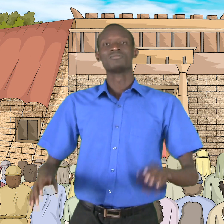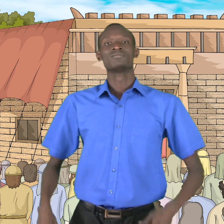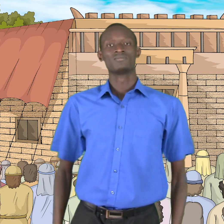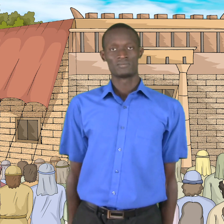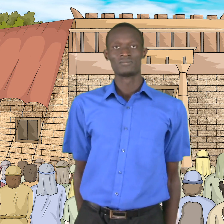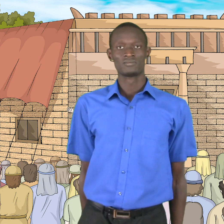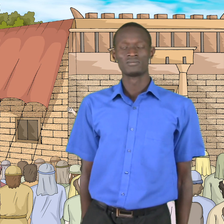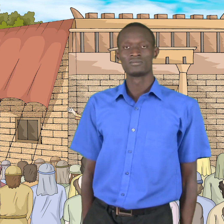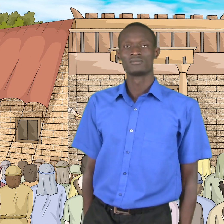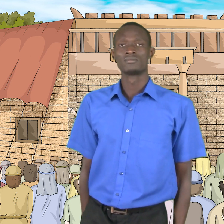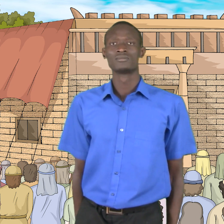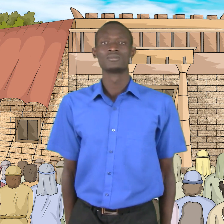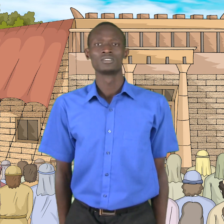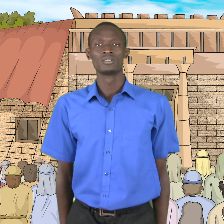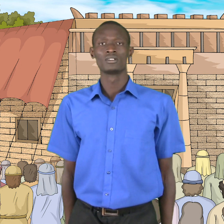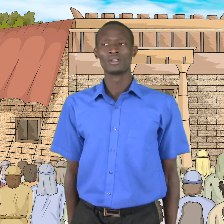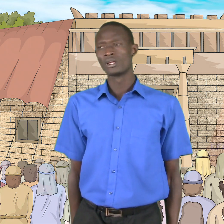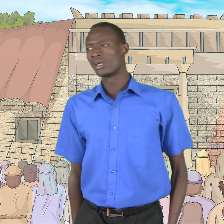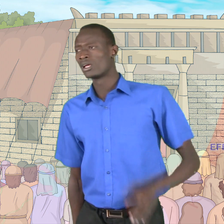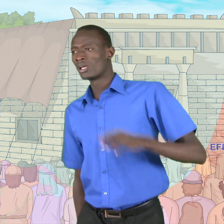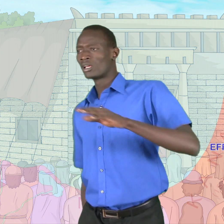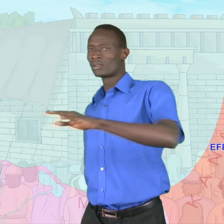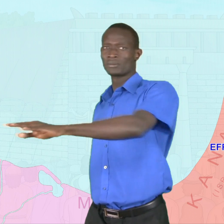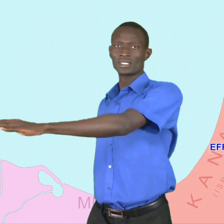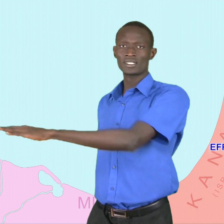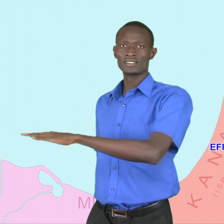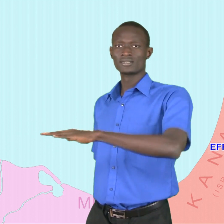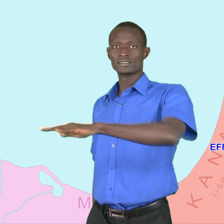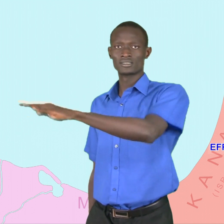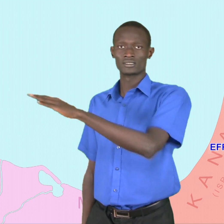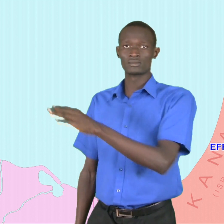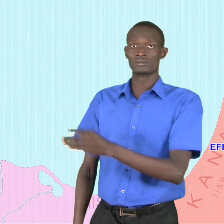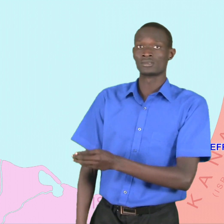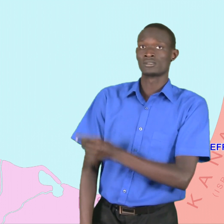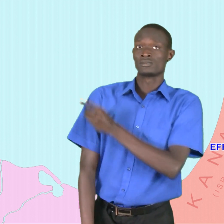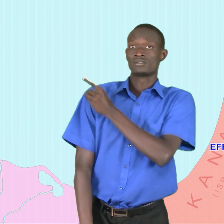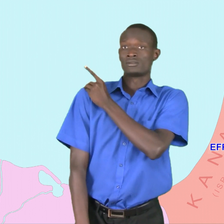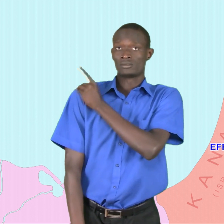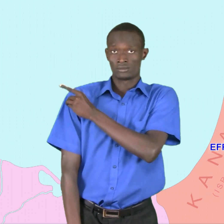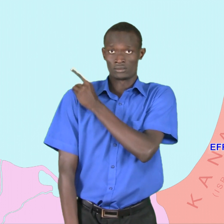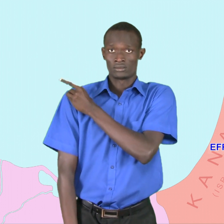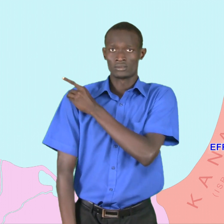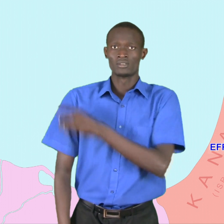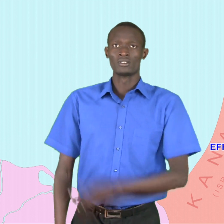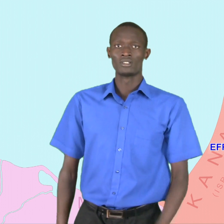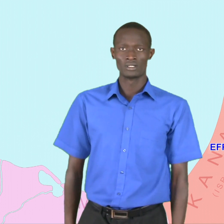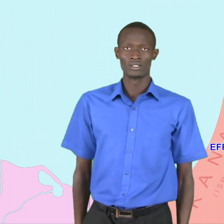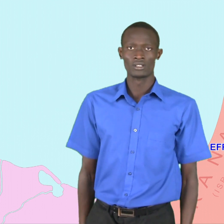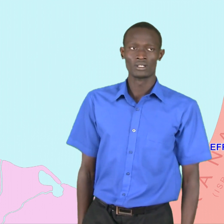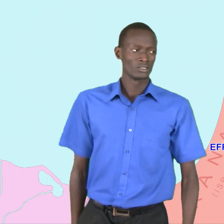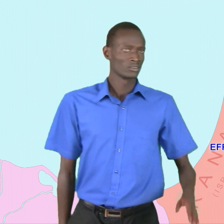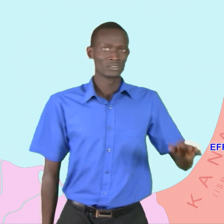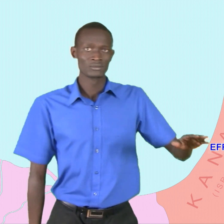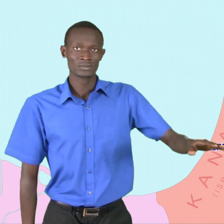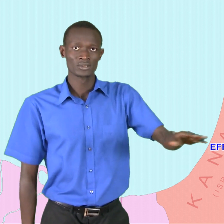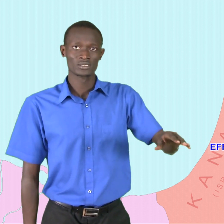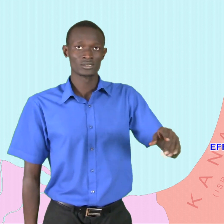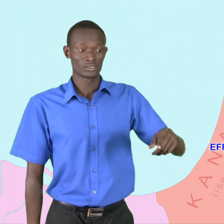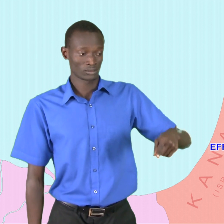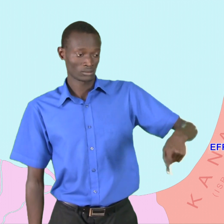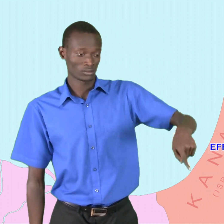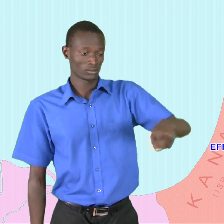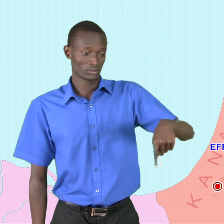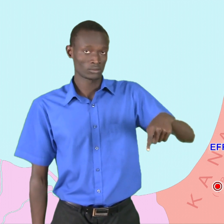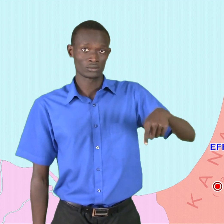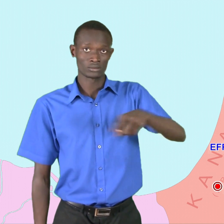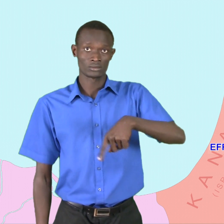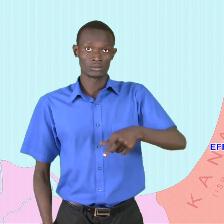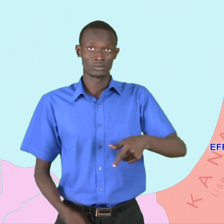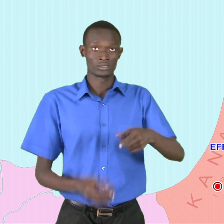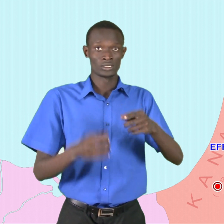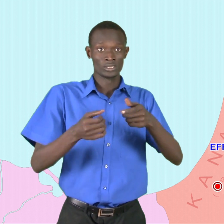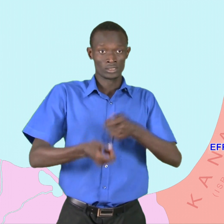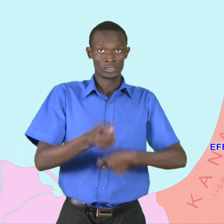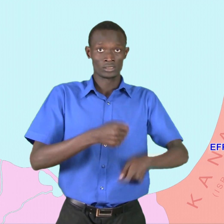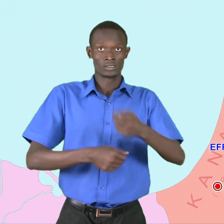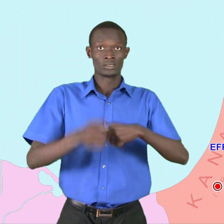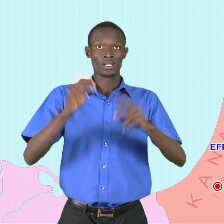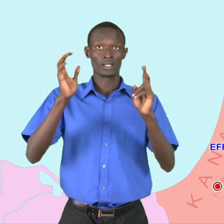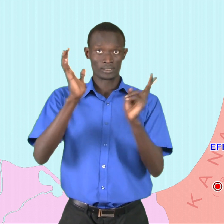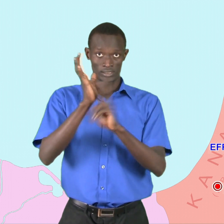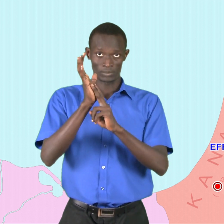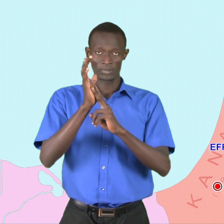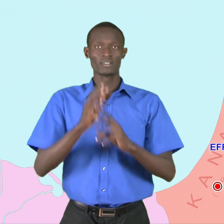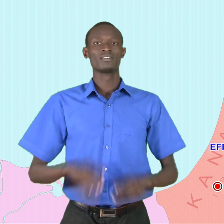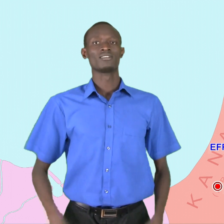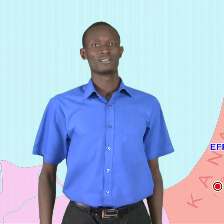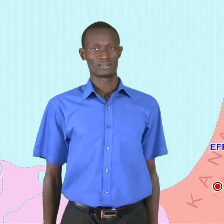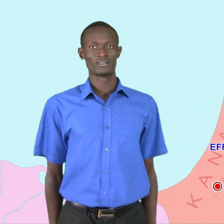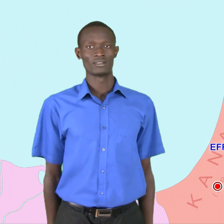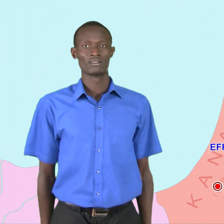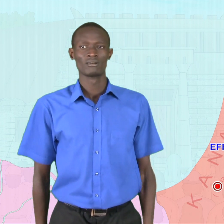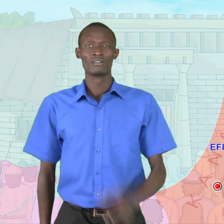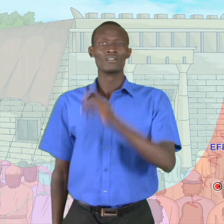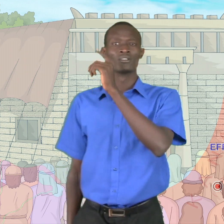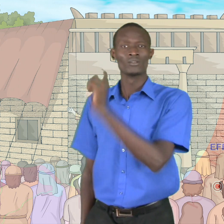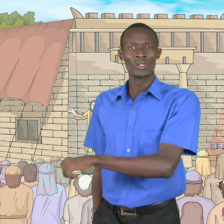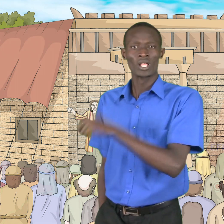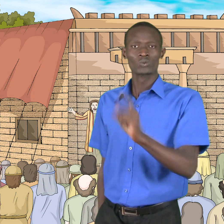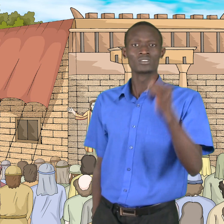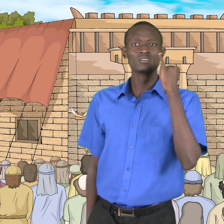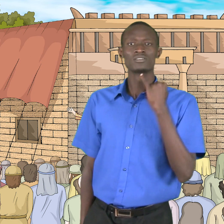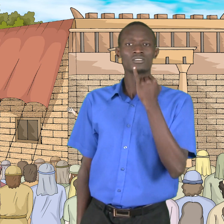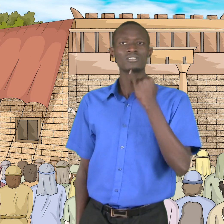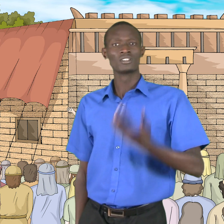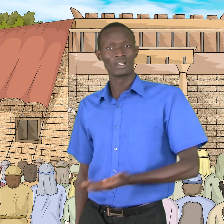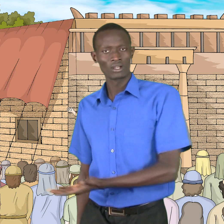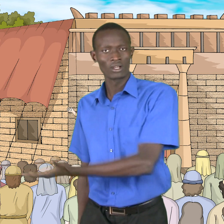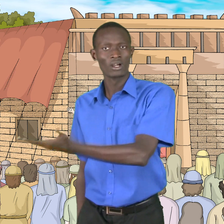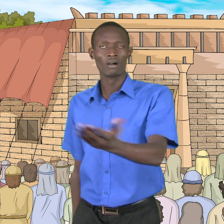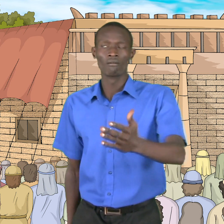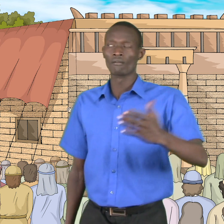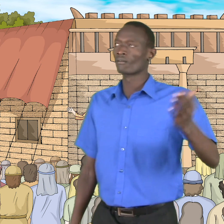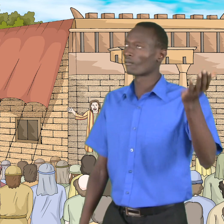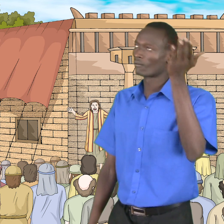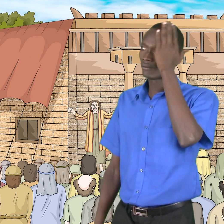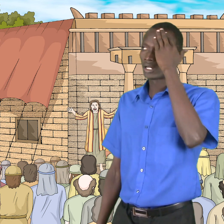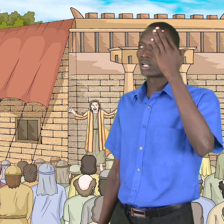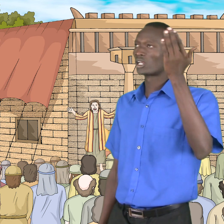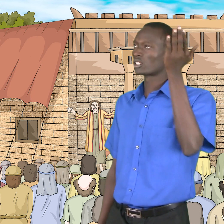So all Israel from Dan to Beersheba knew that Samuel was confirmed as a prophet of the LORD.